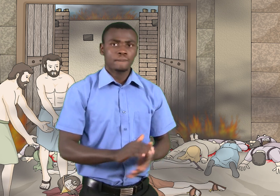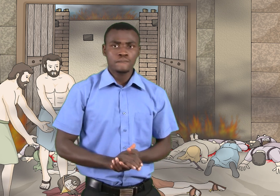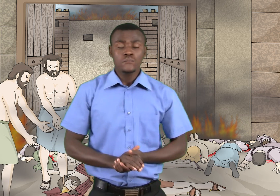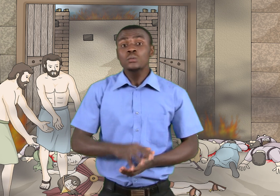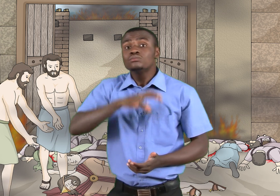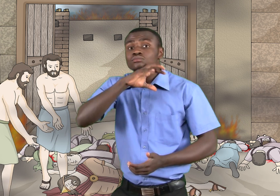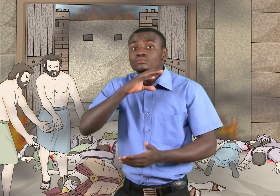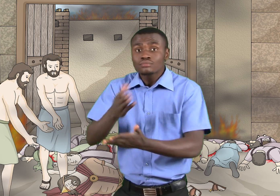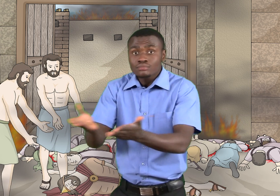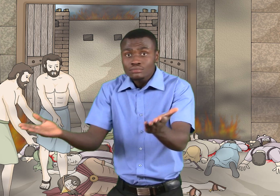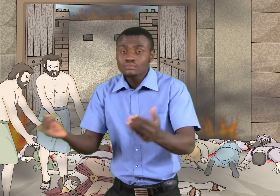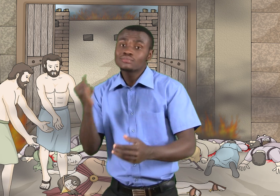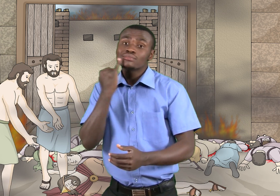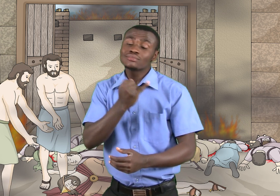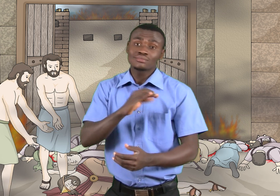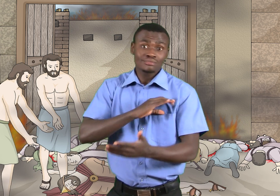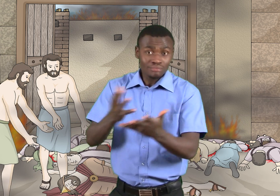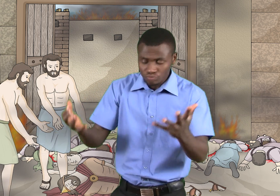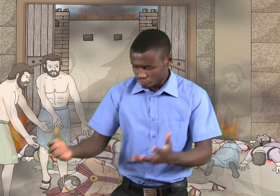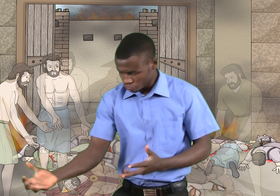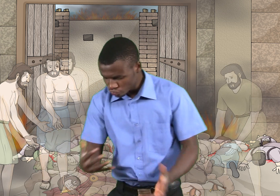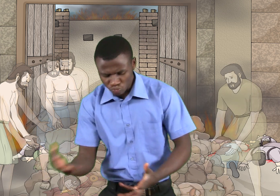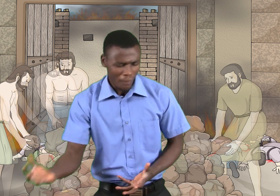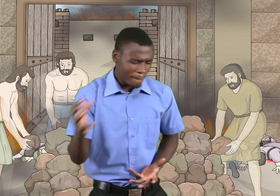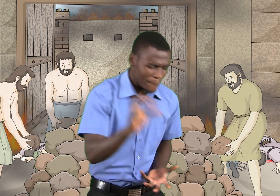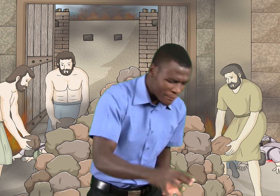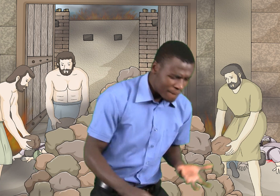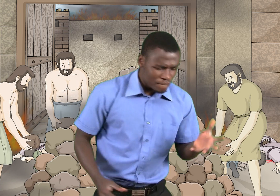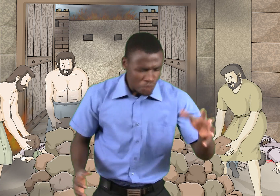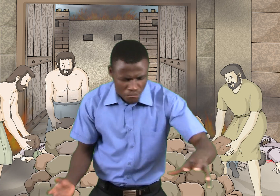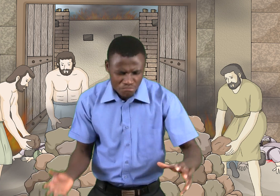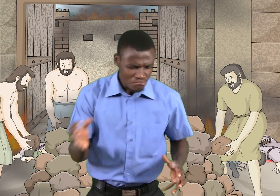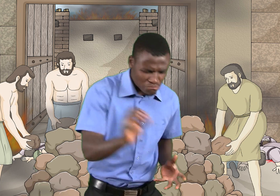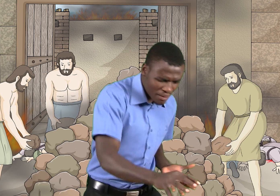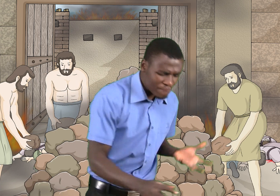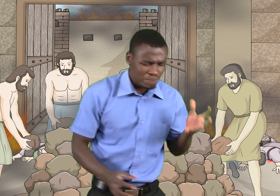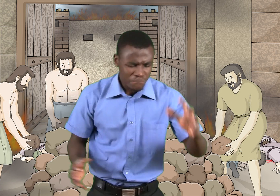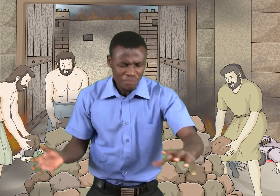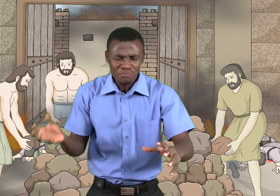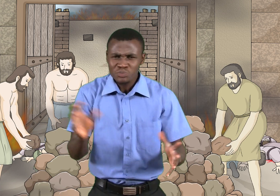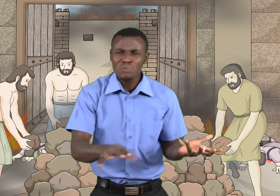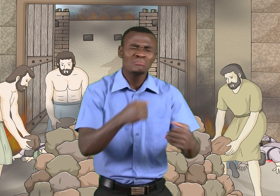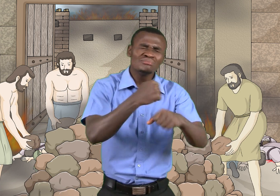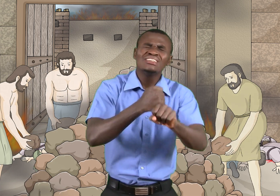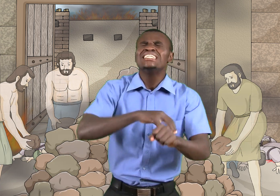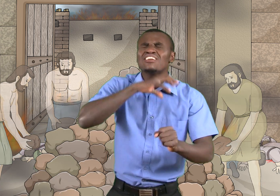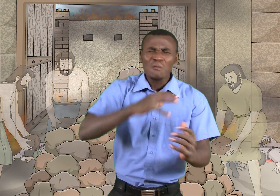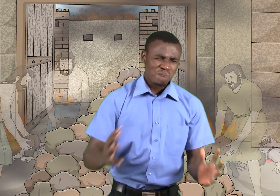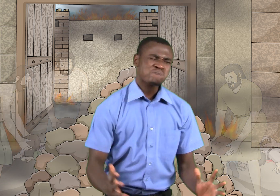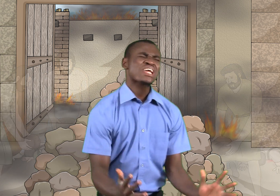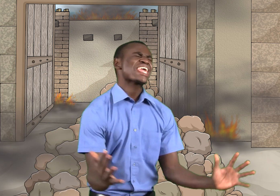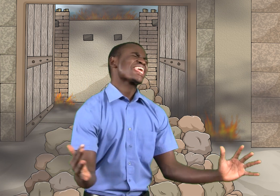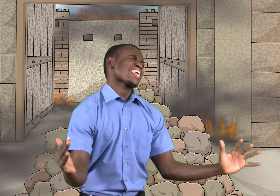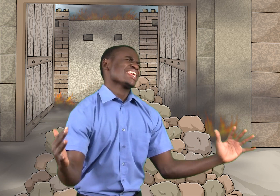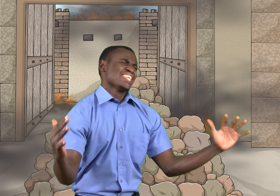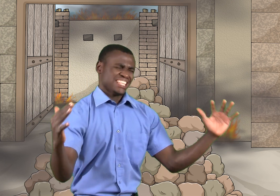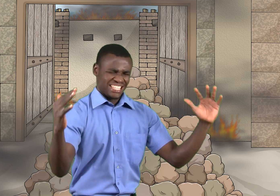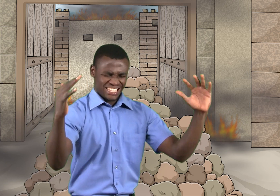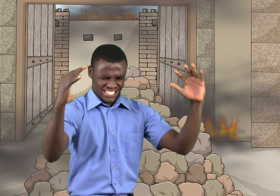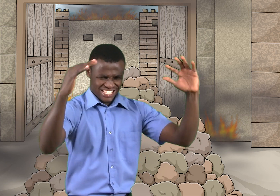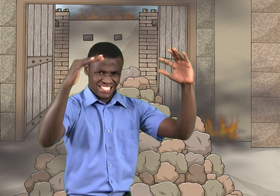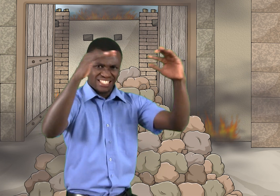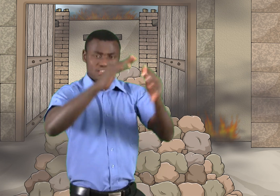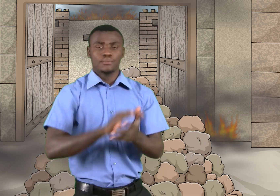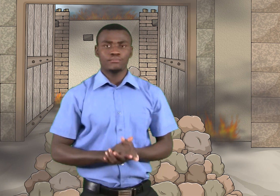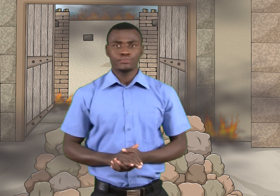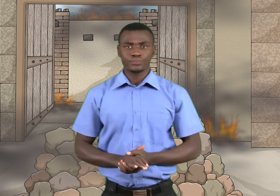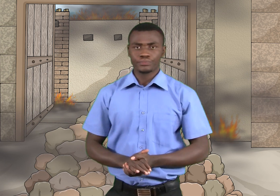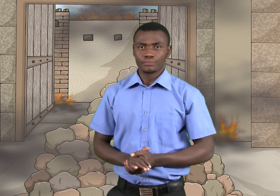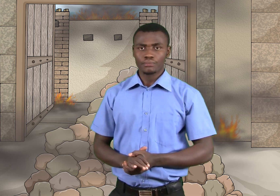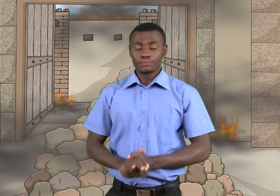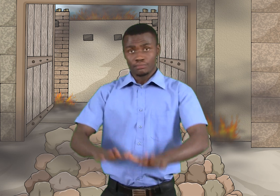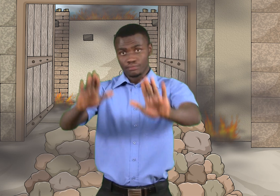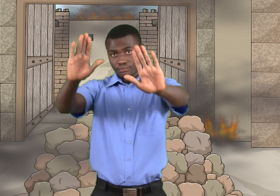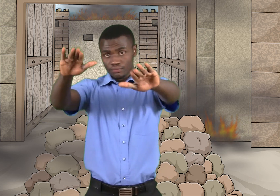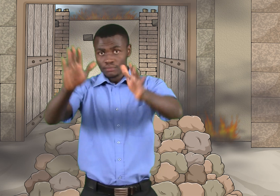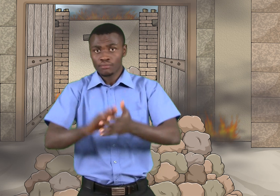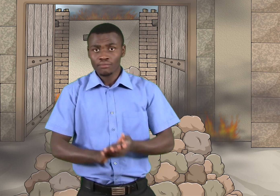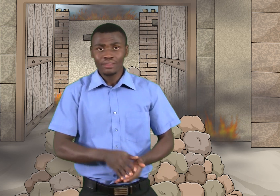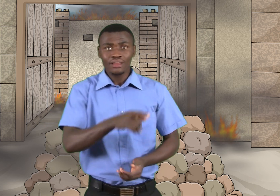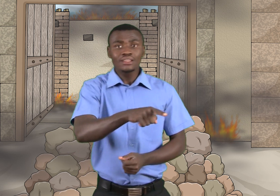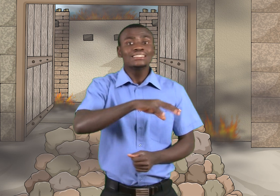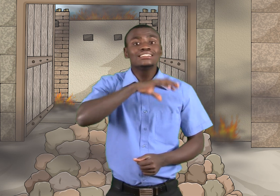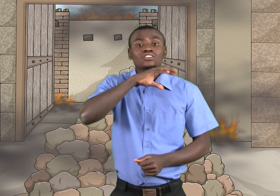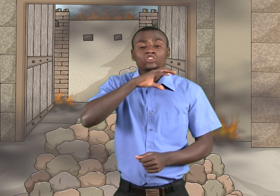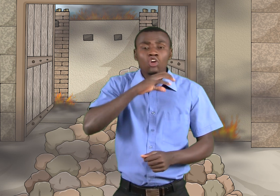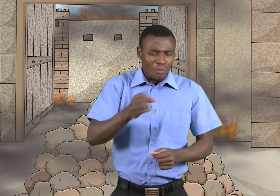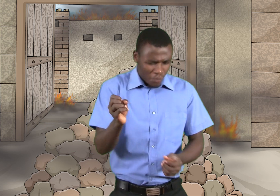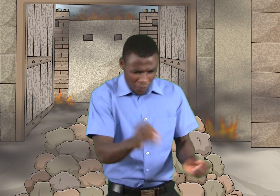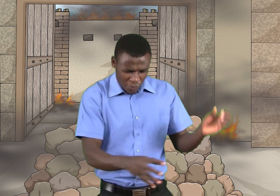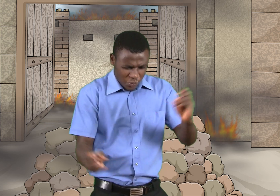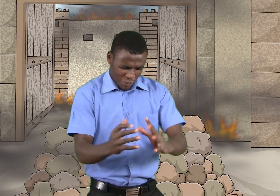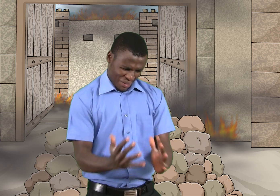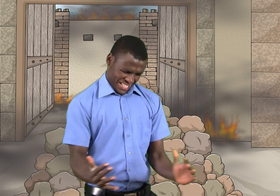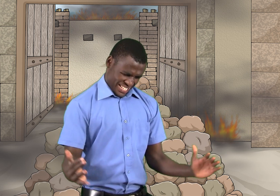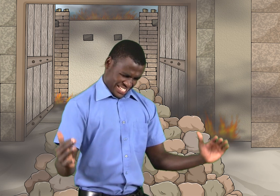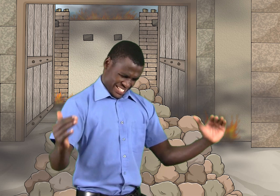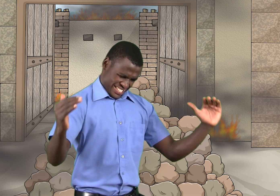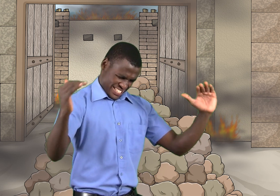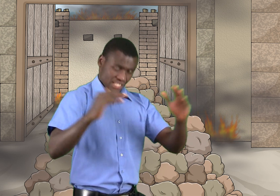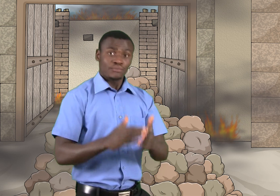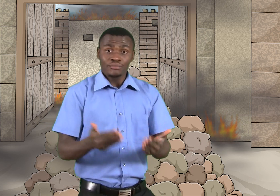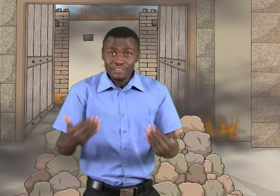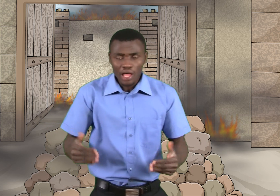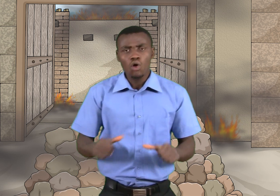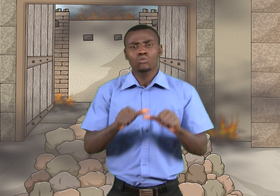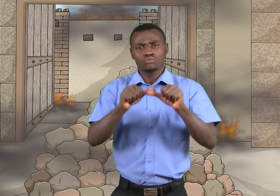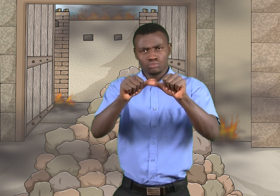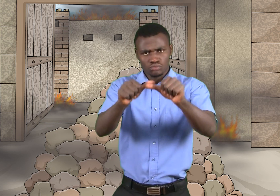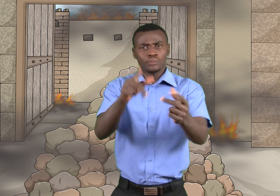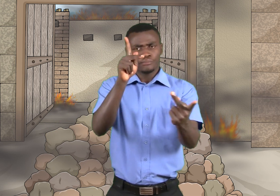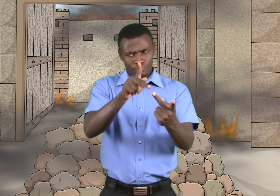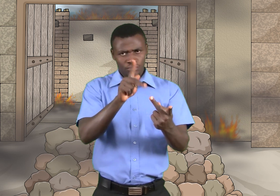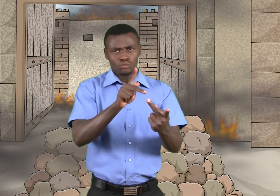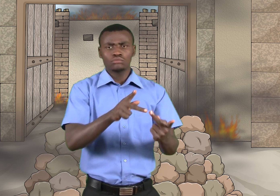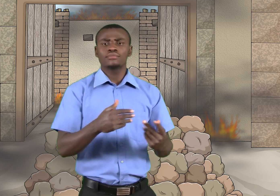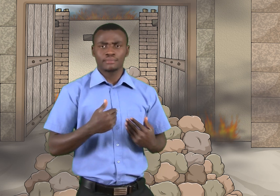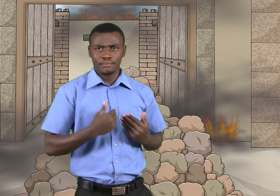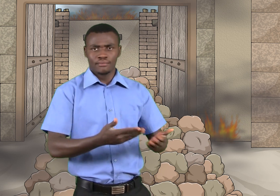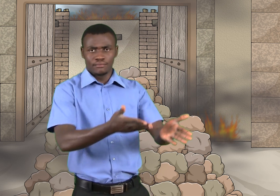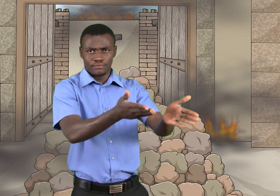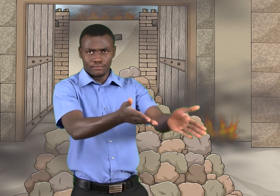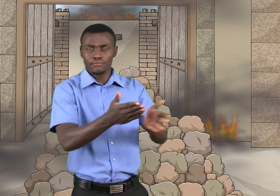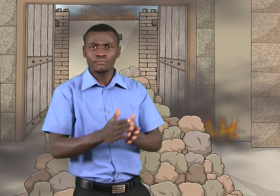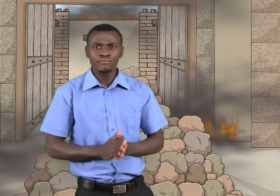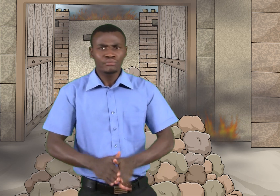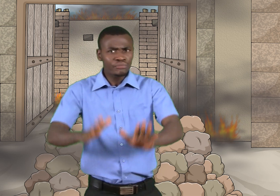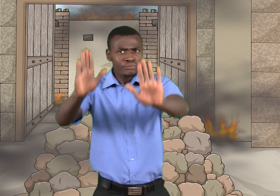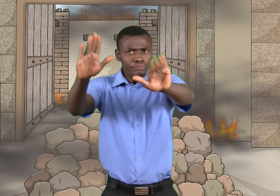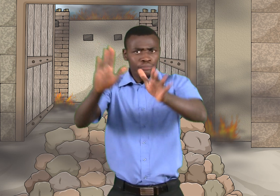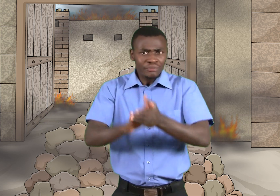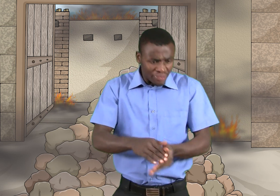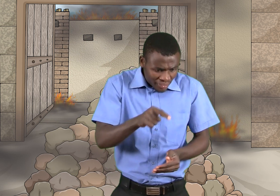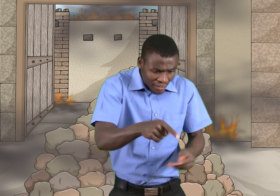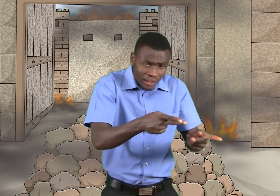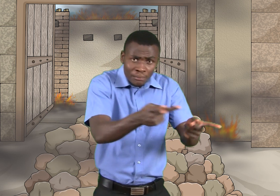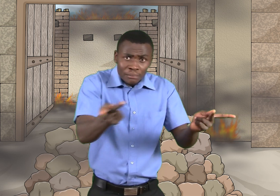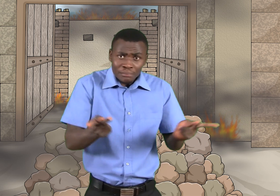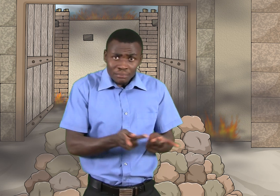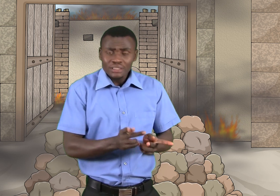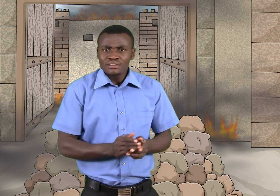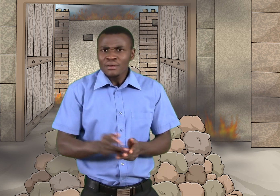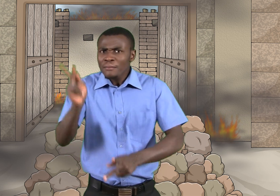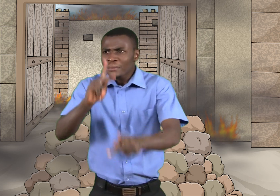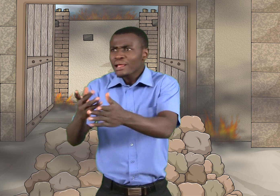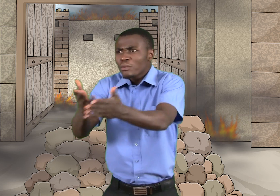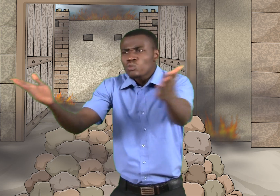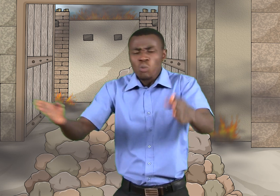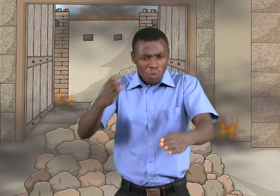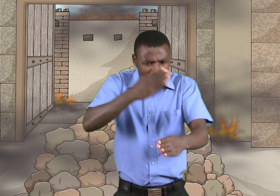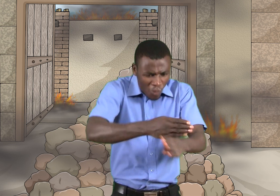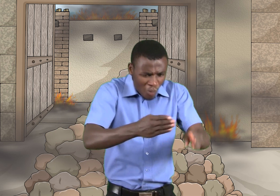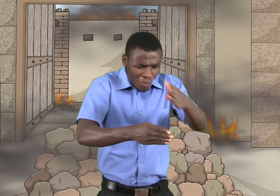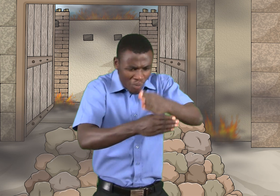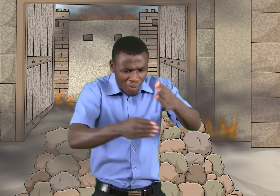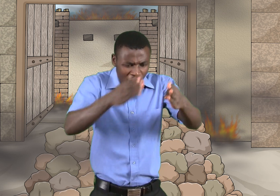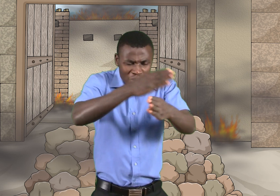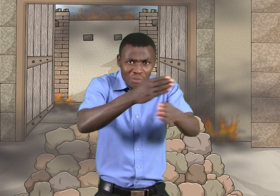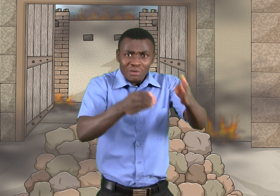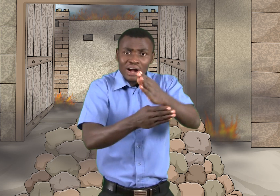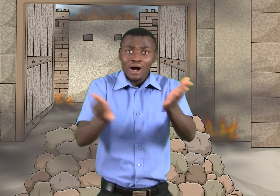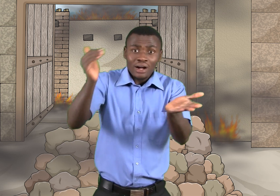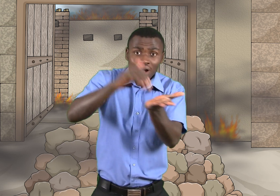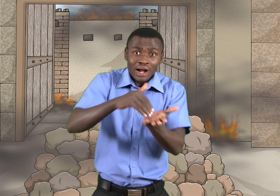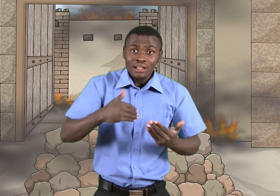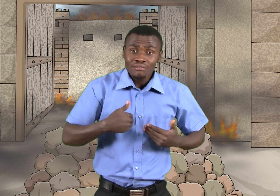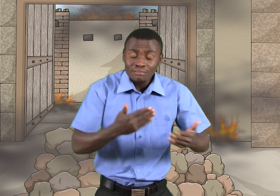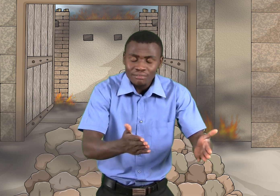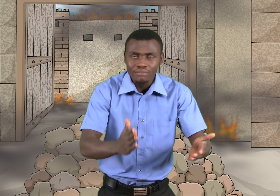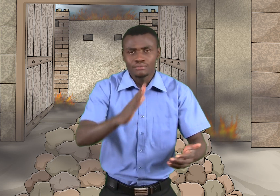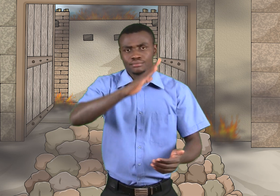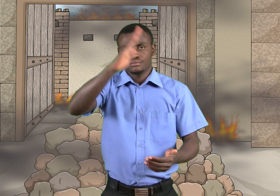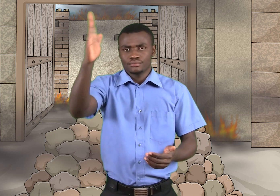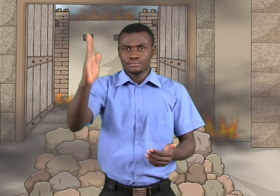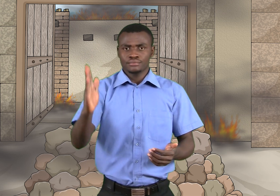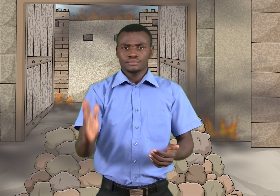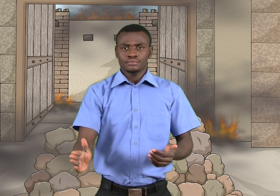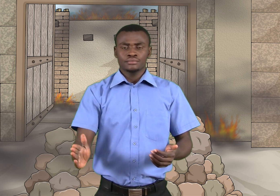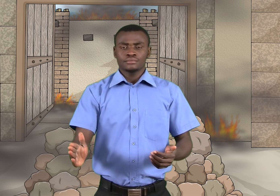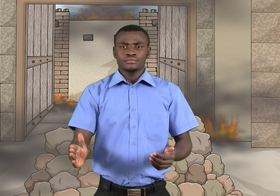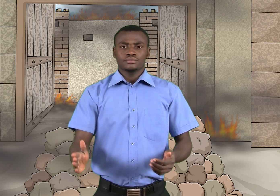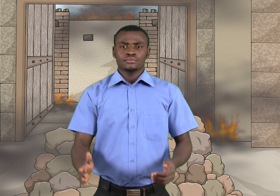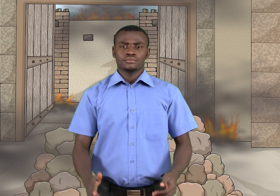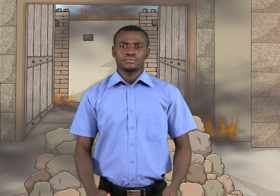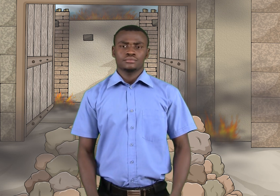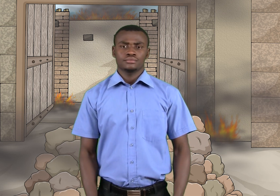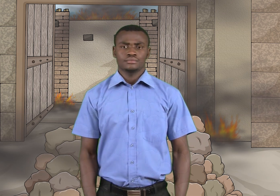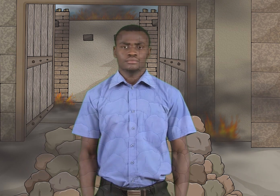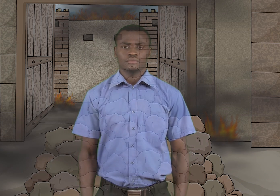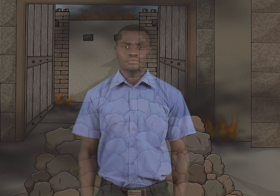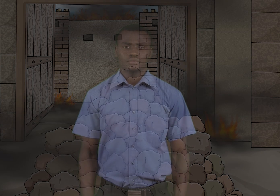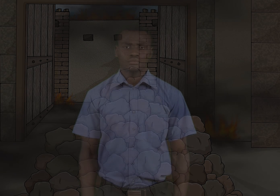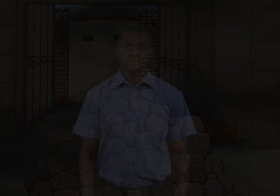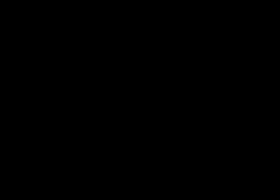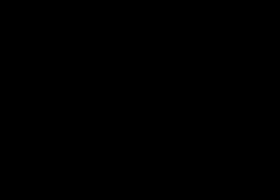And over it they raised a large pile of rocks, which remains to this day.